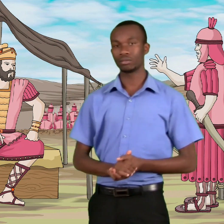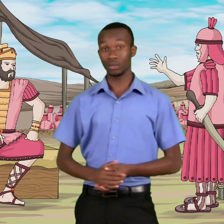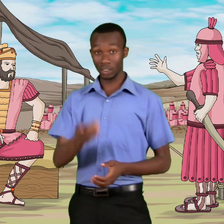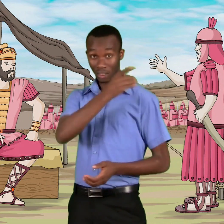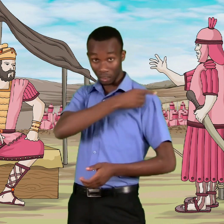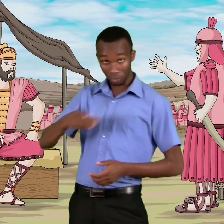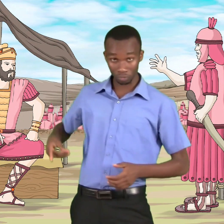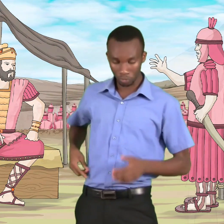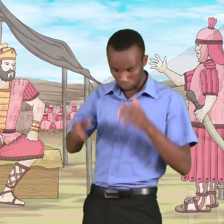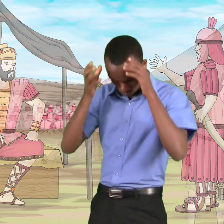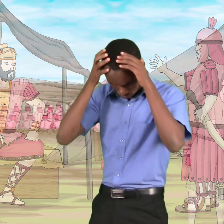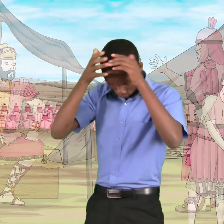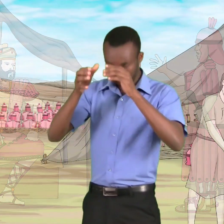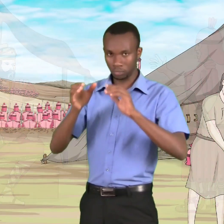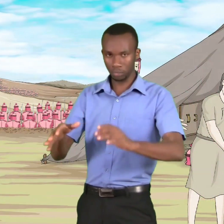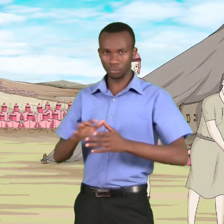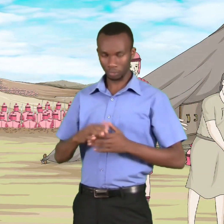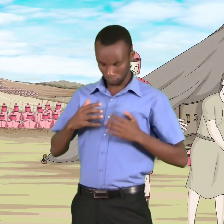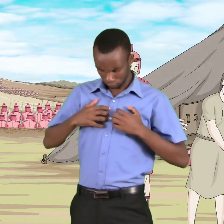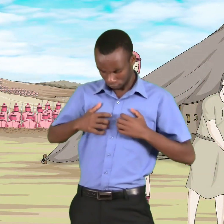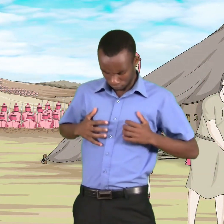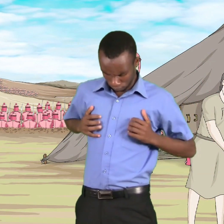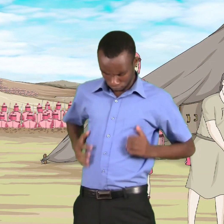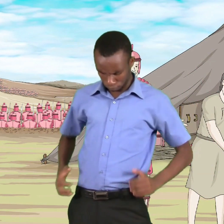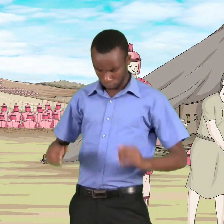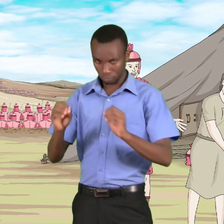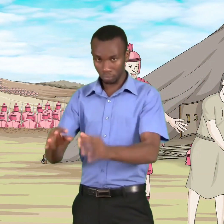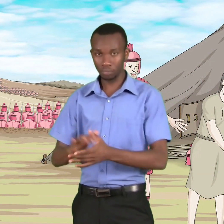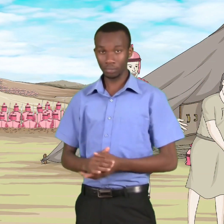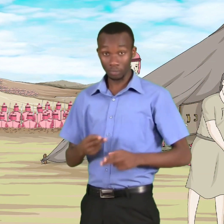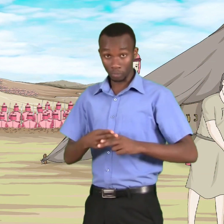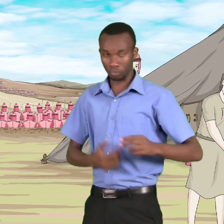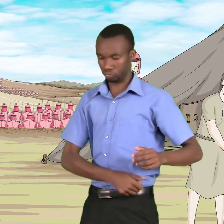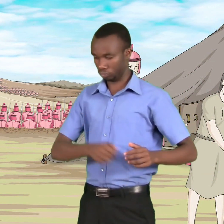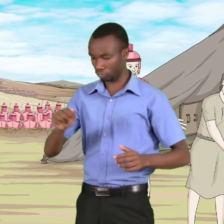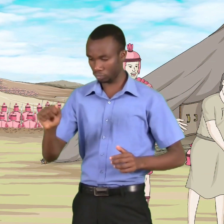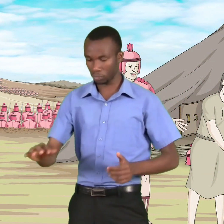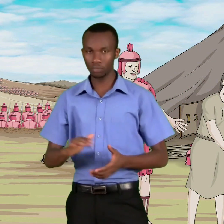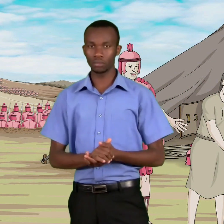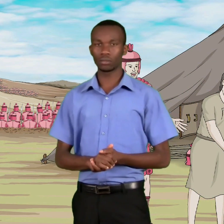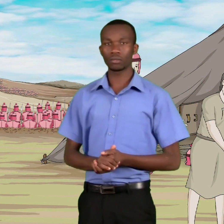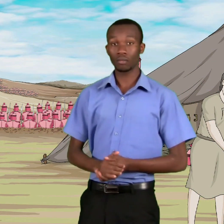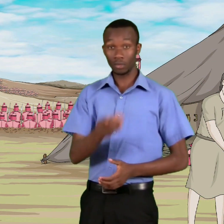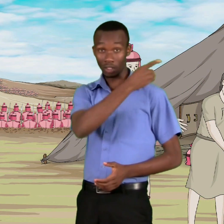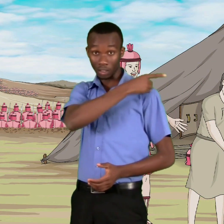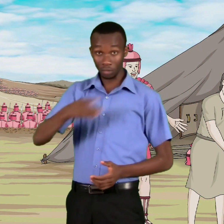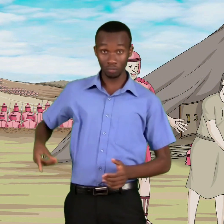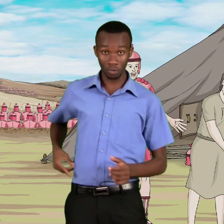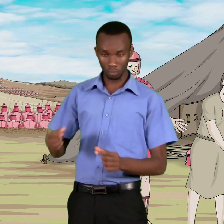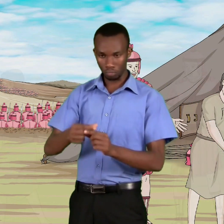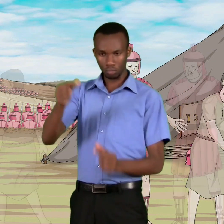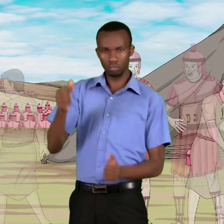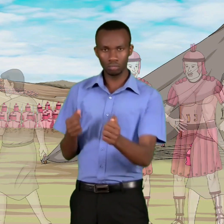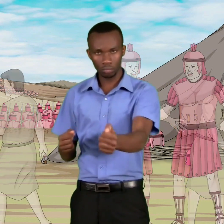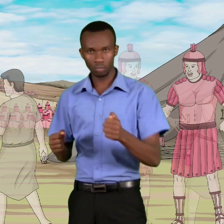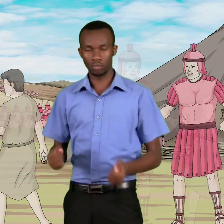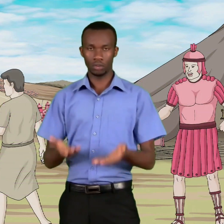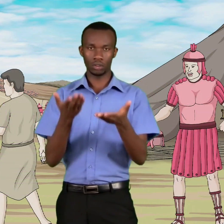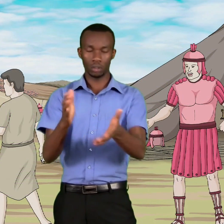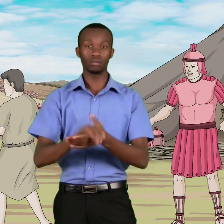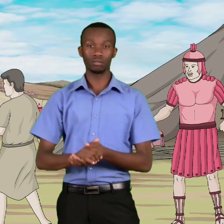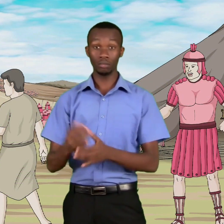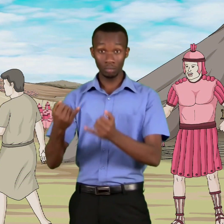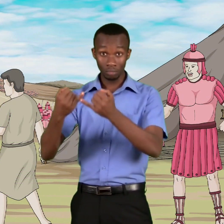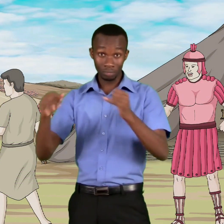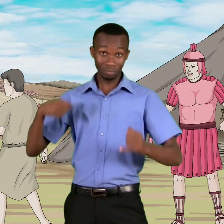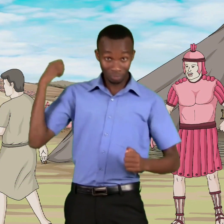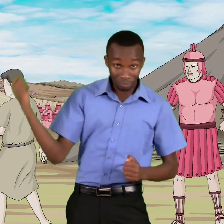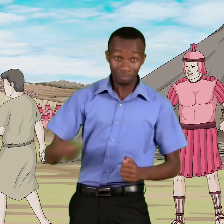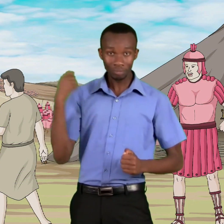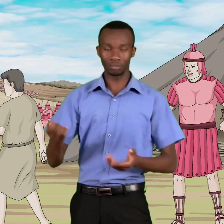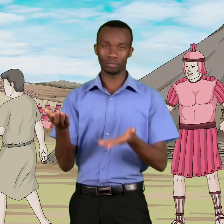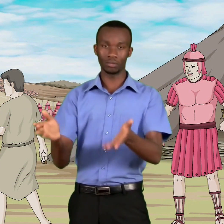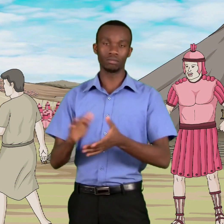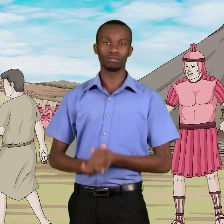So David took them off.